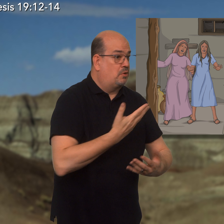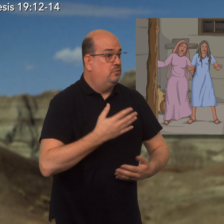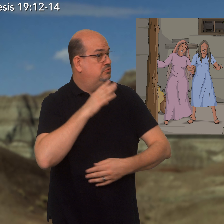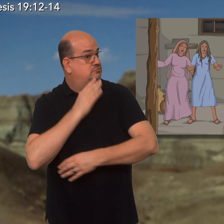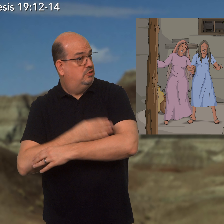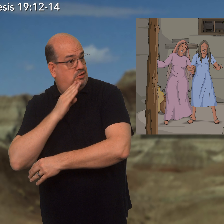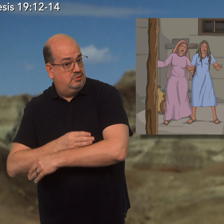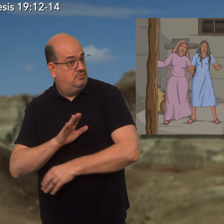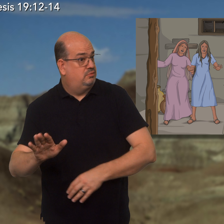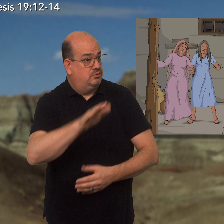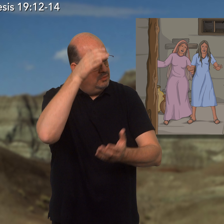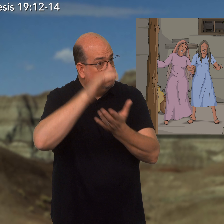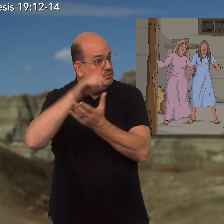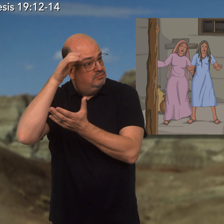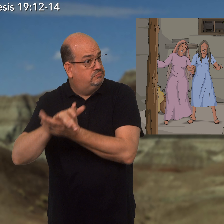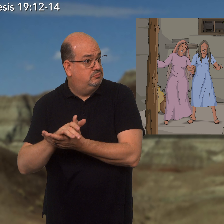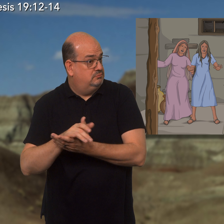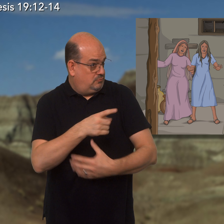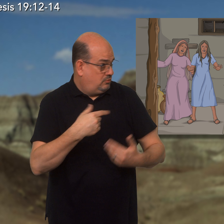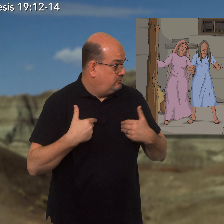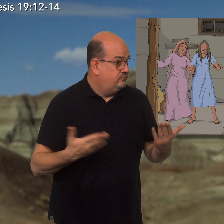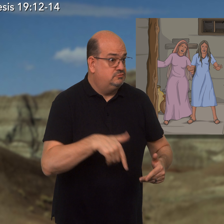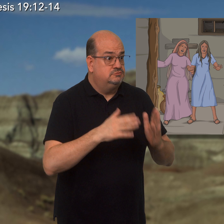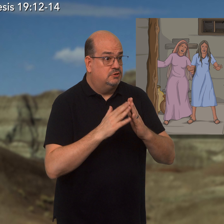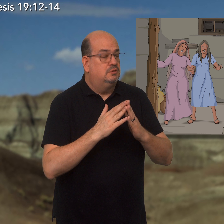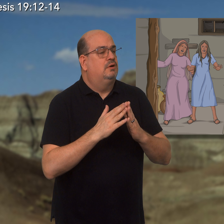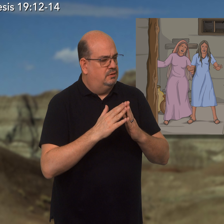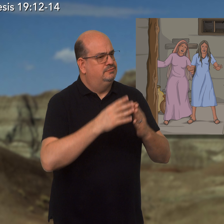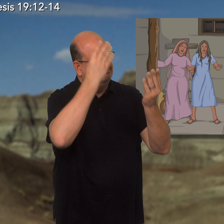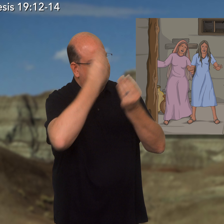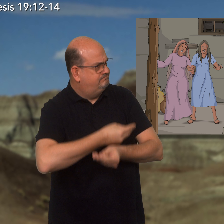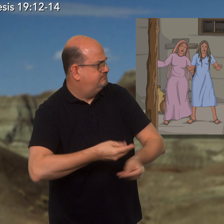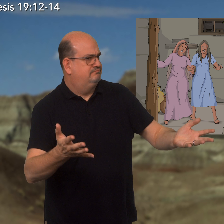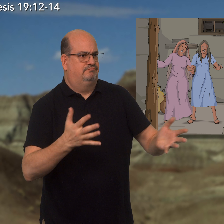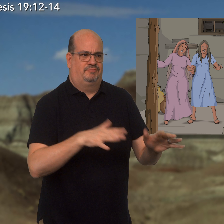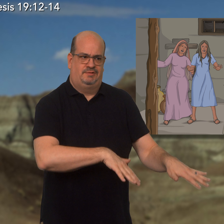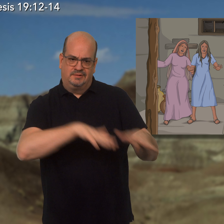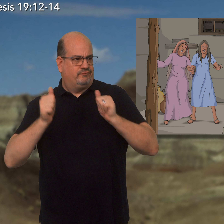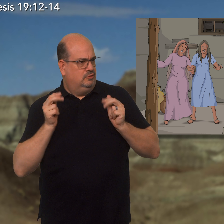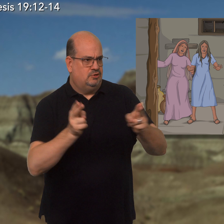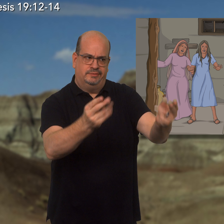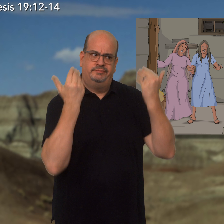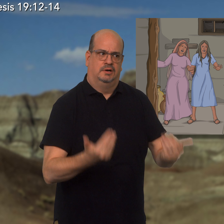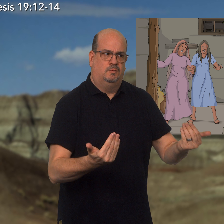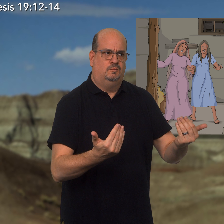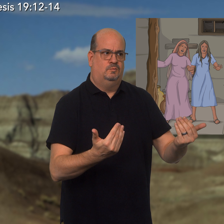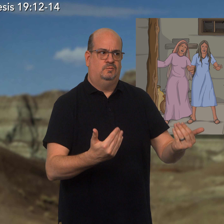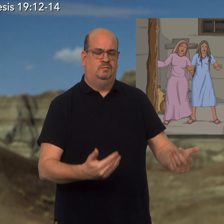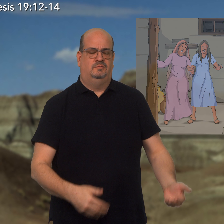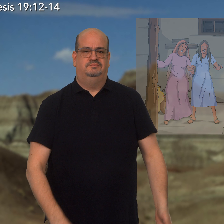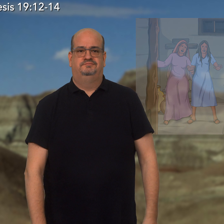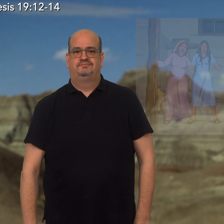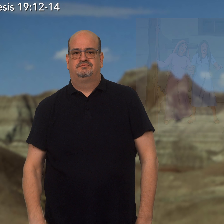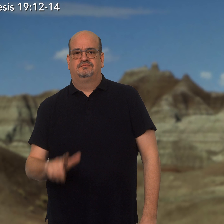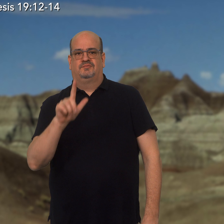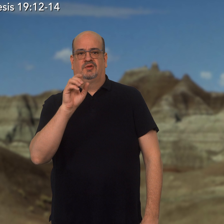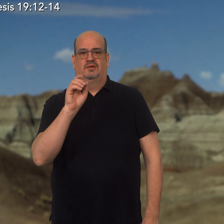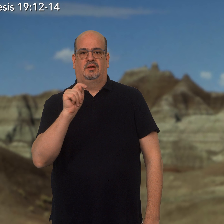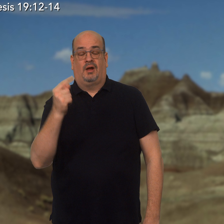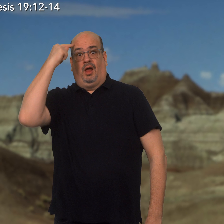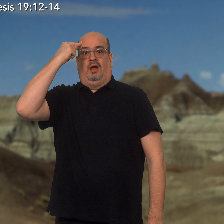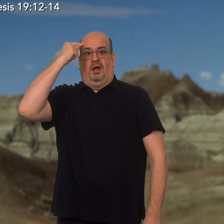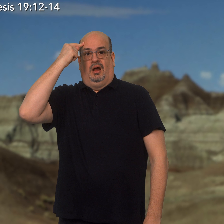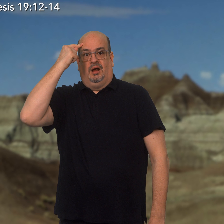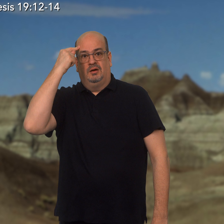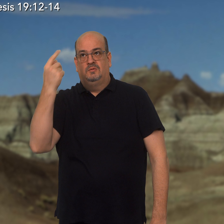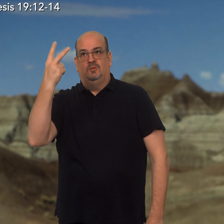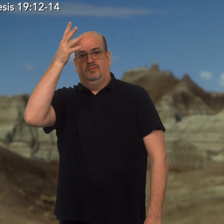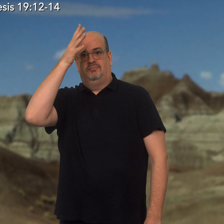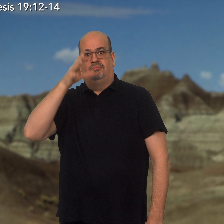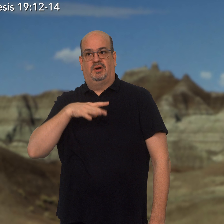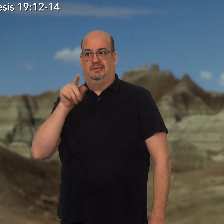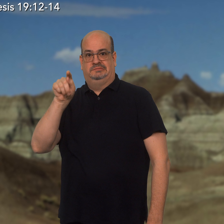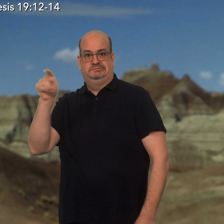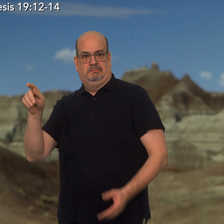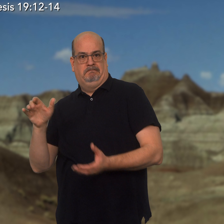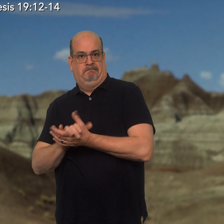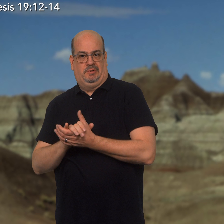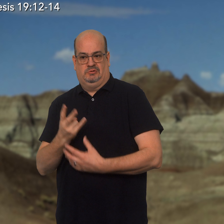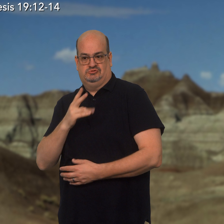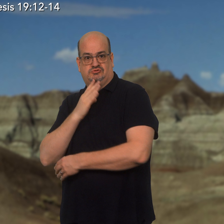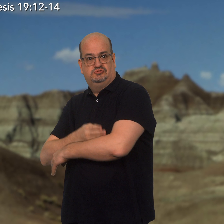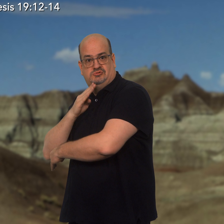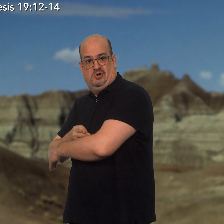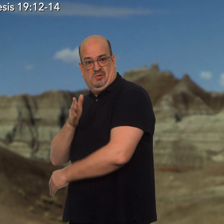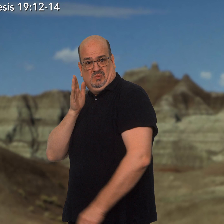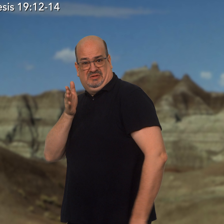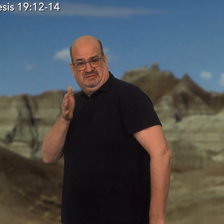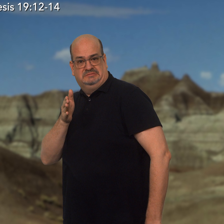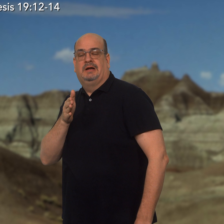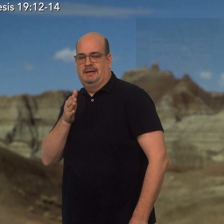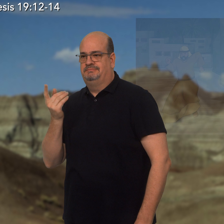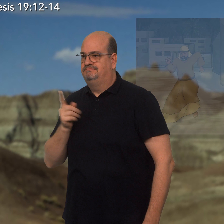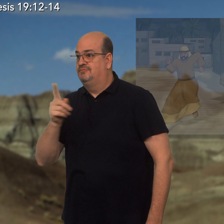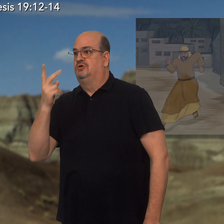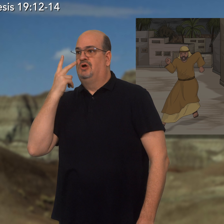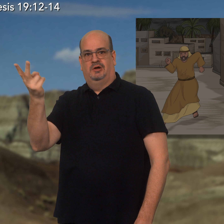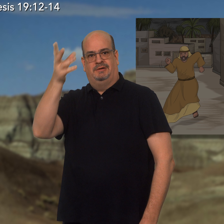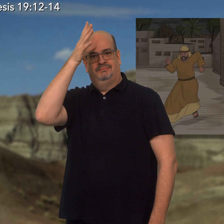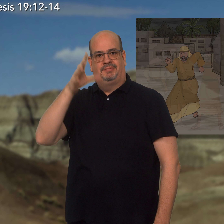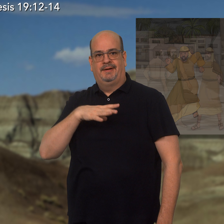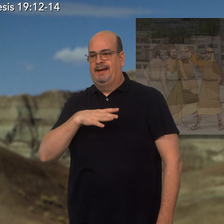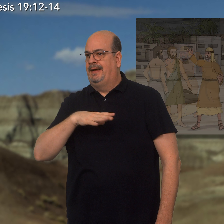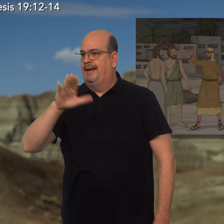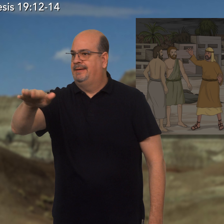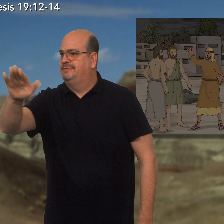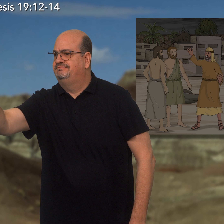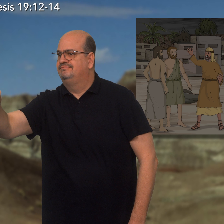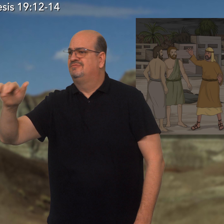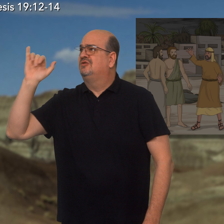For the outcry to the LORD against its people is so great that He has sent us to destroy it.”